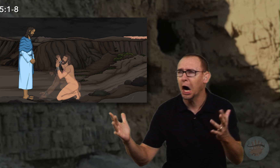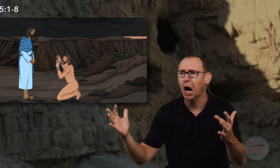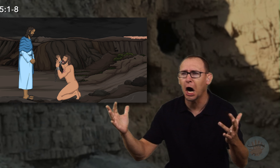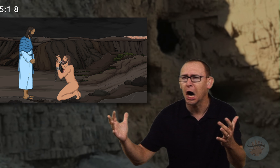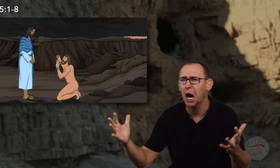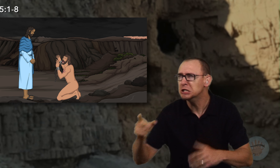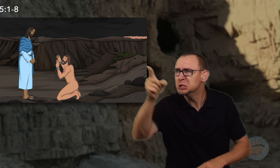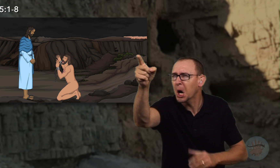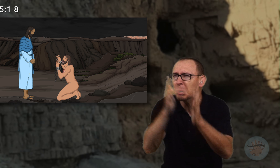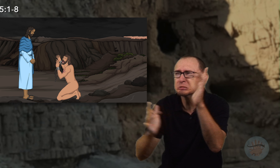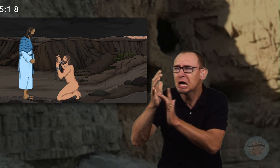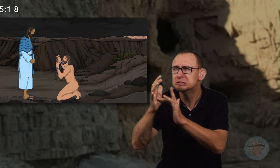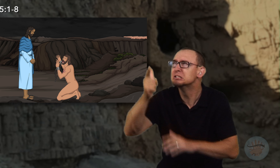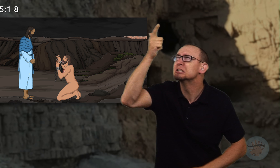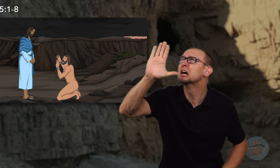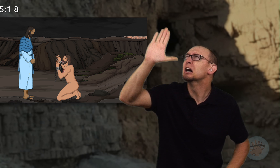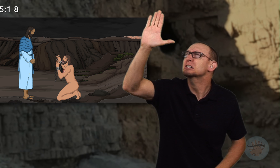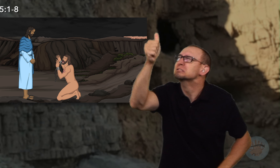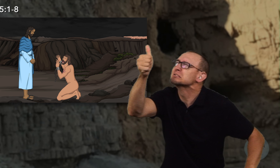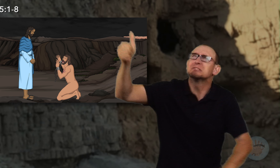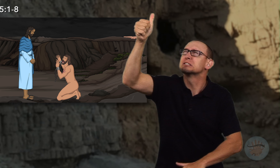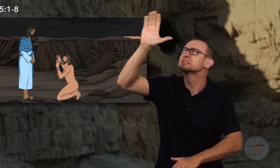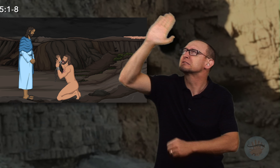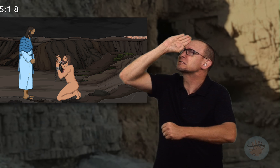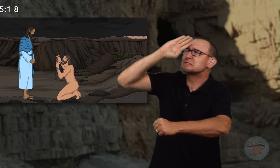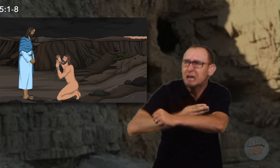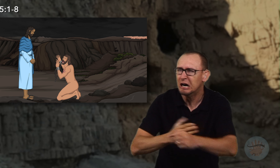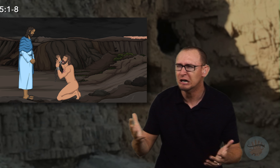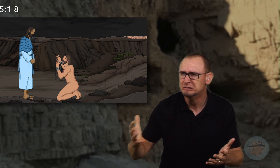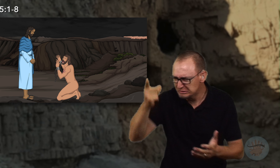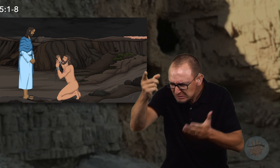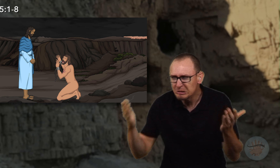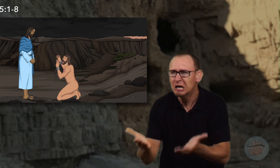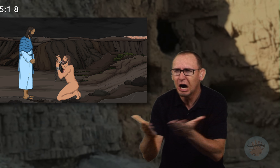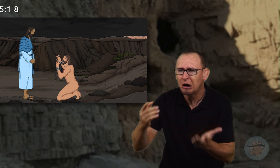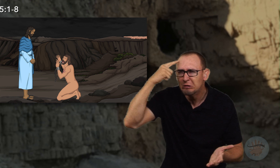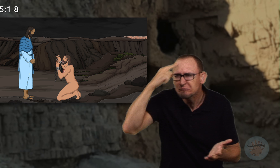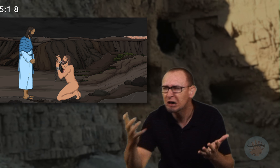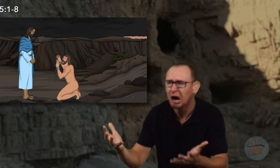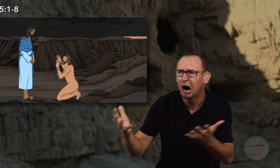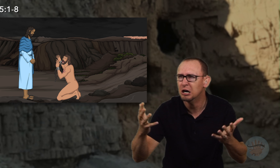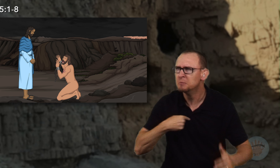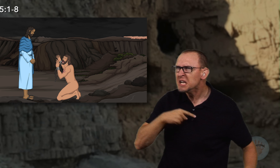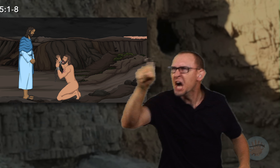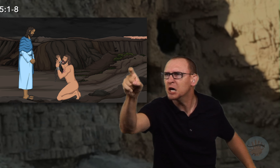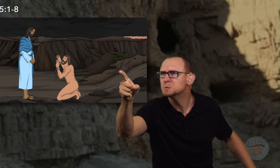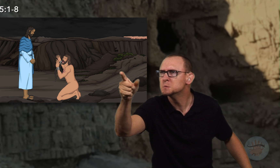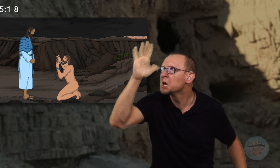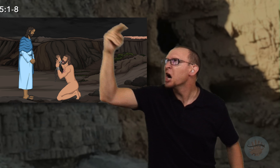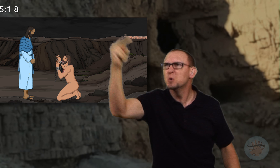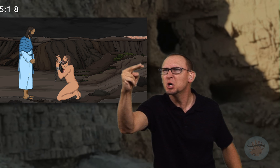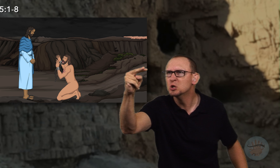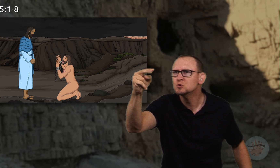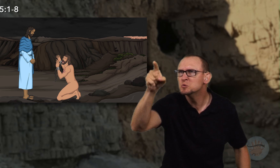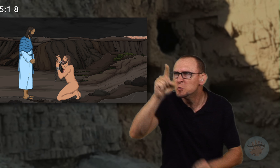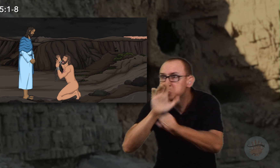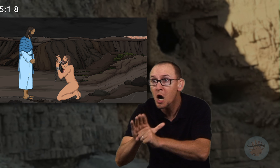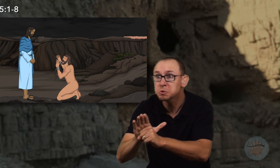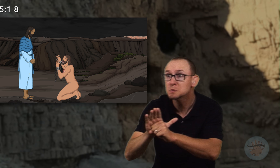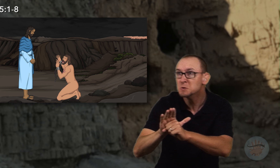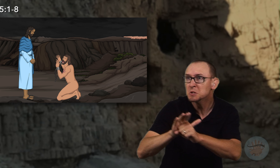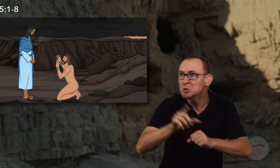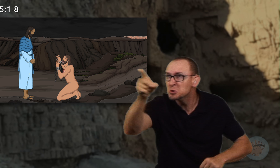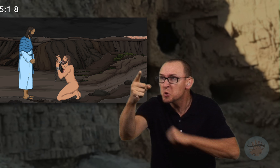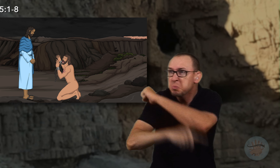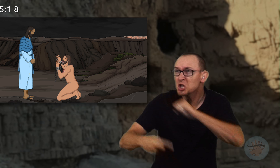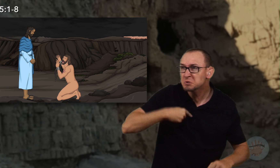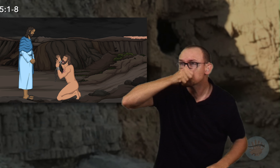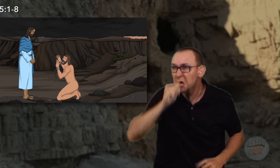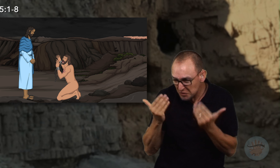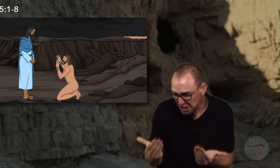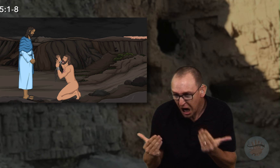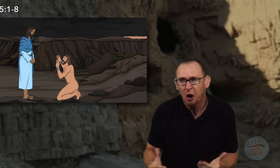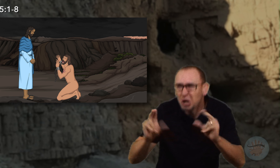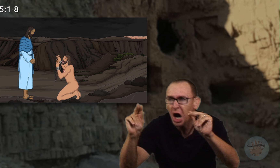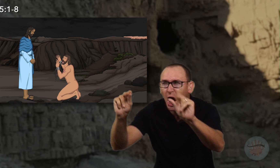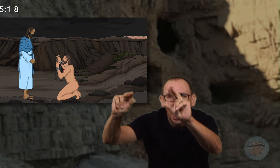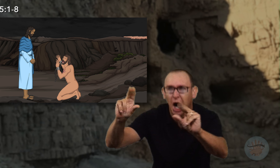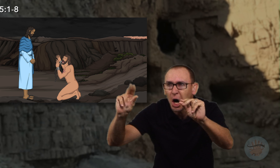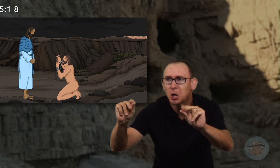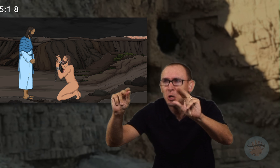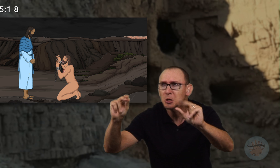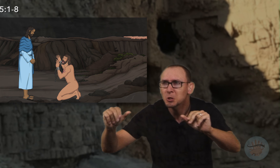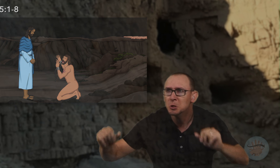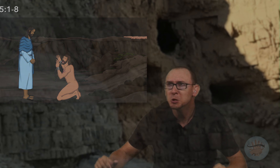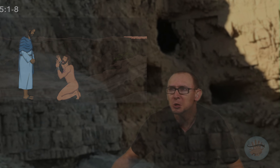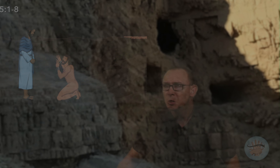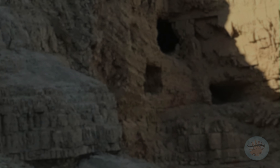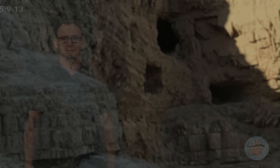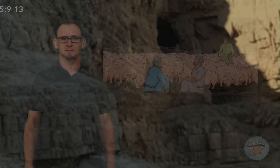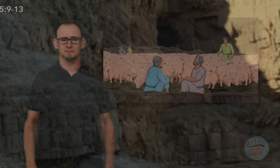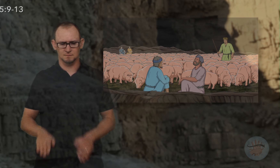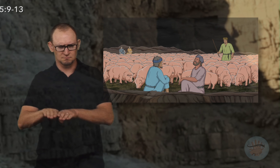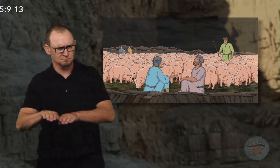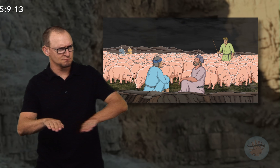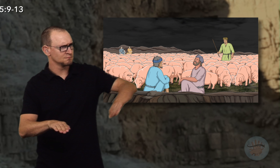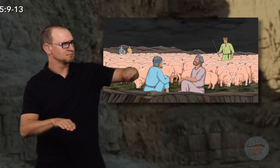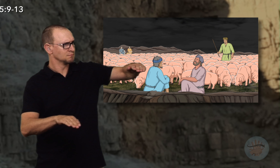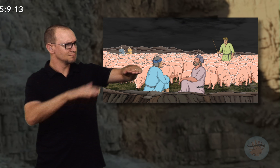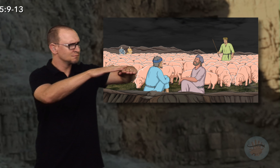I beg You before God not to torture me!” For Jesus had already declared, “Come out of this man, you unclean spirit!”